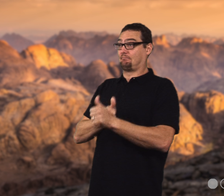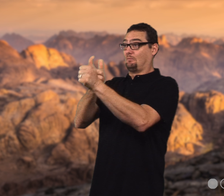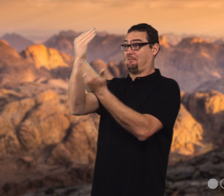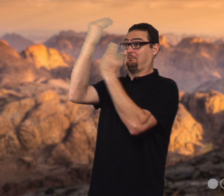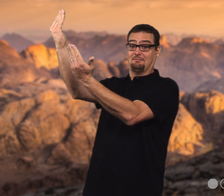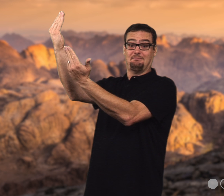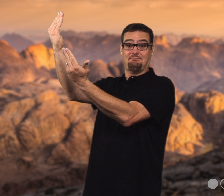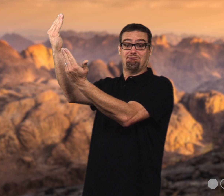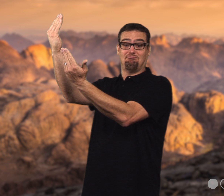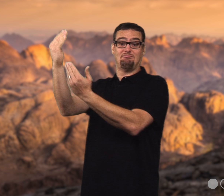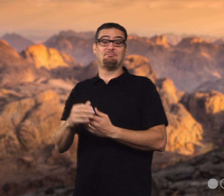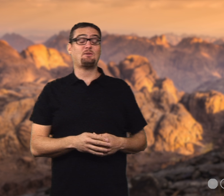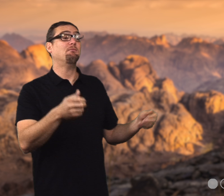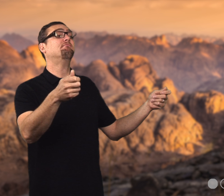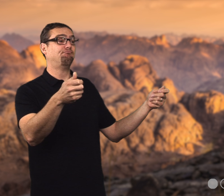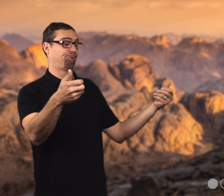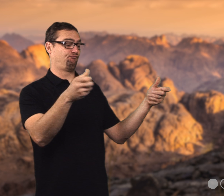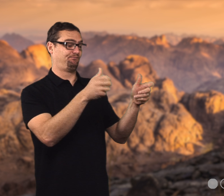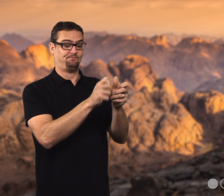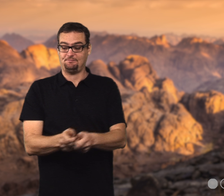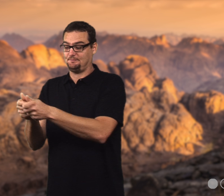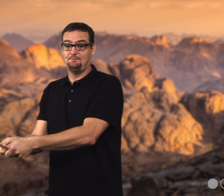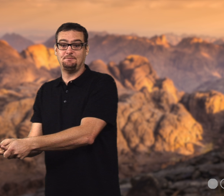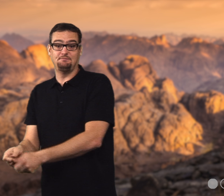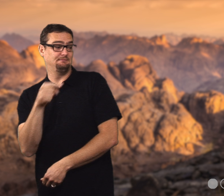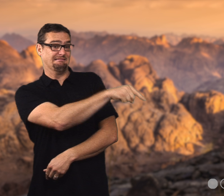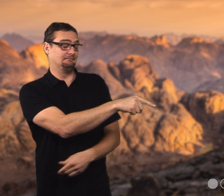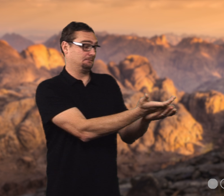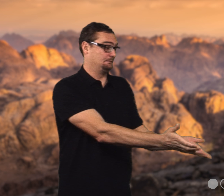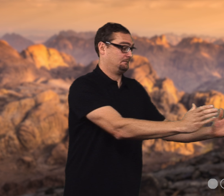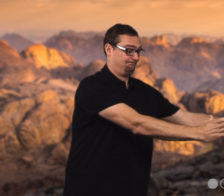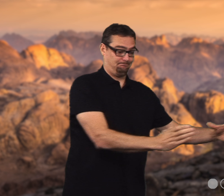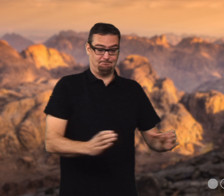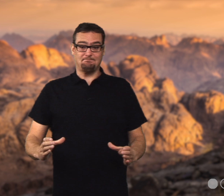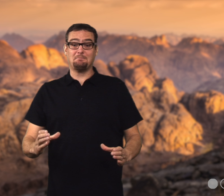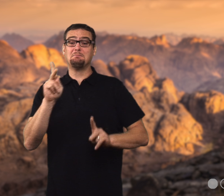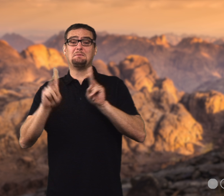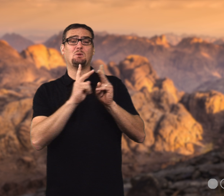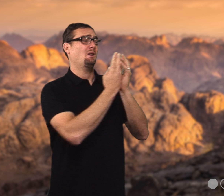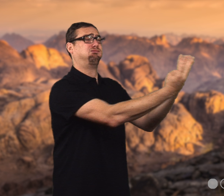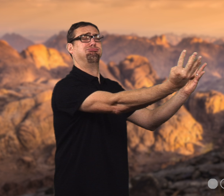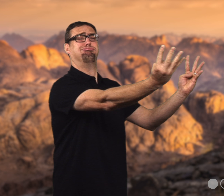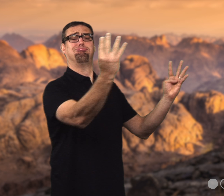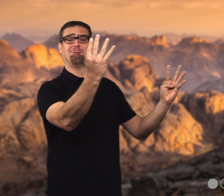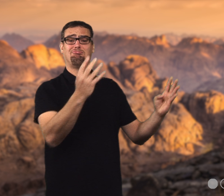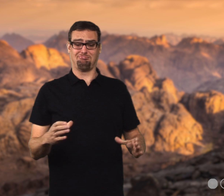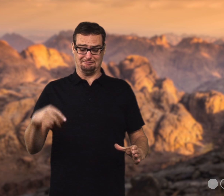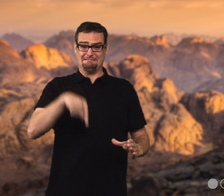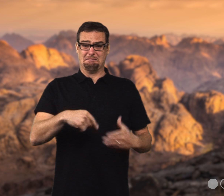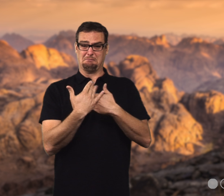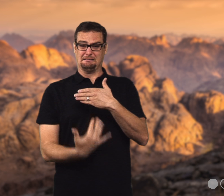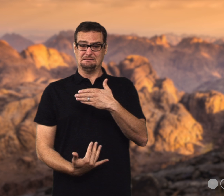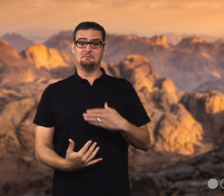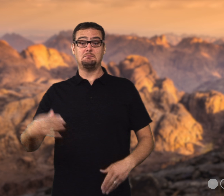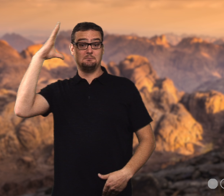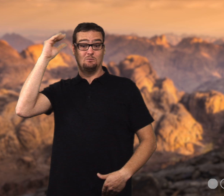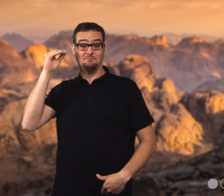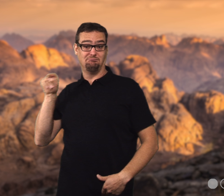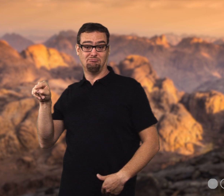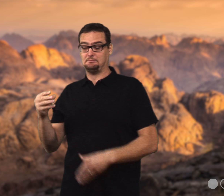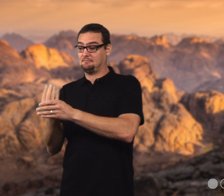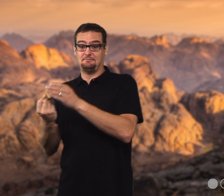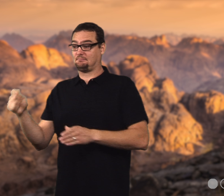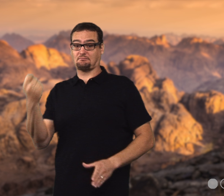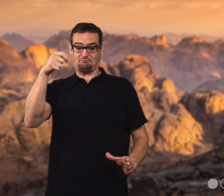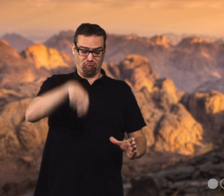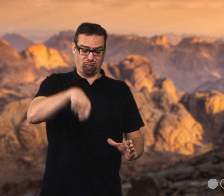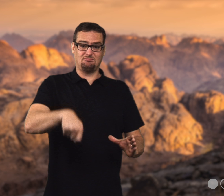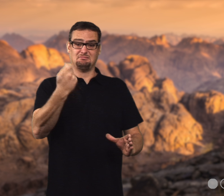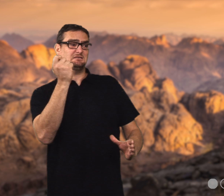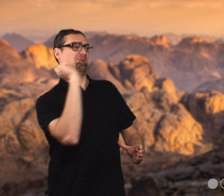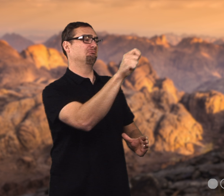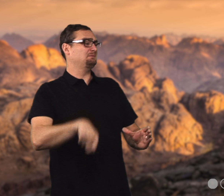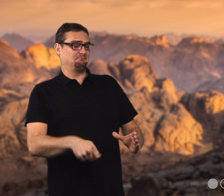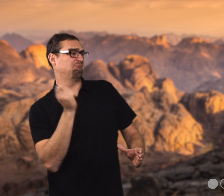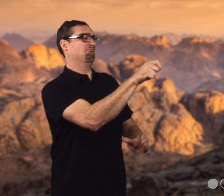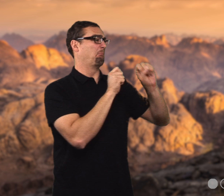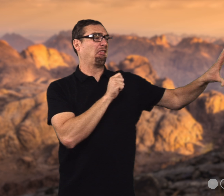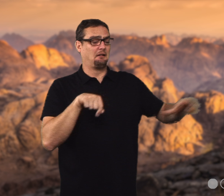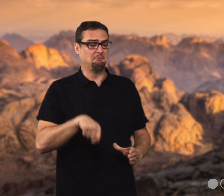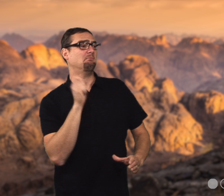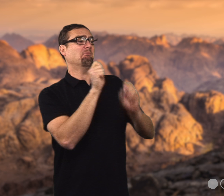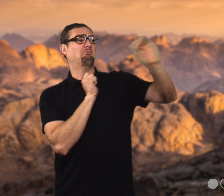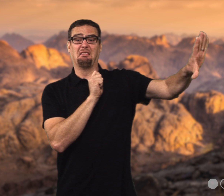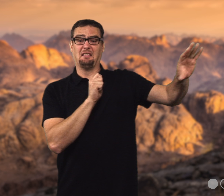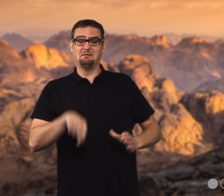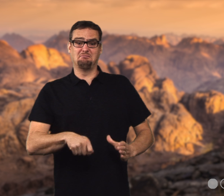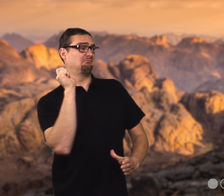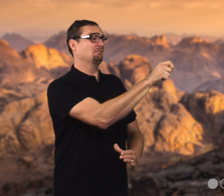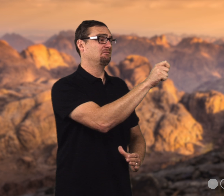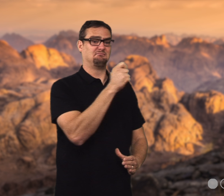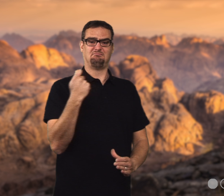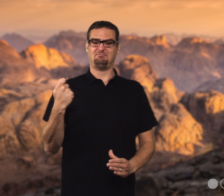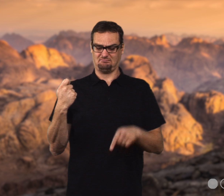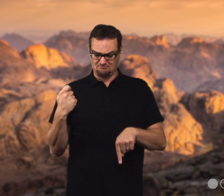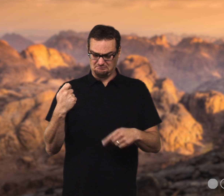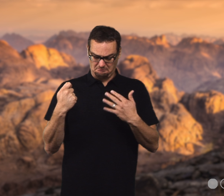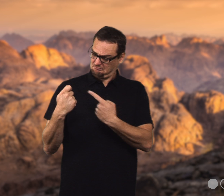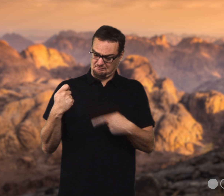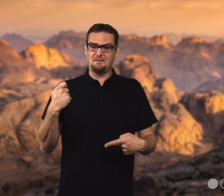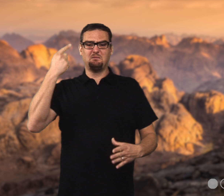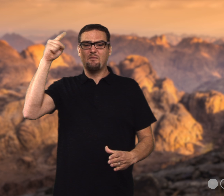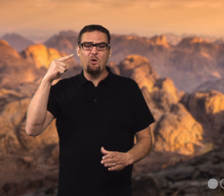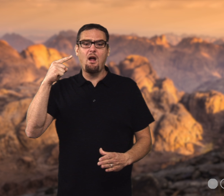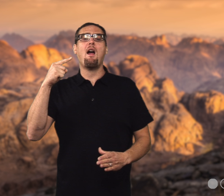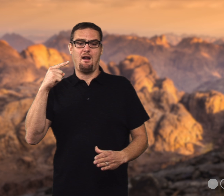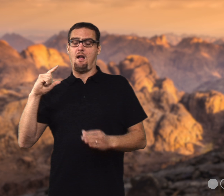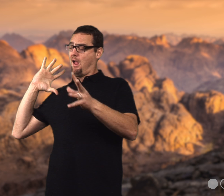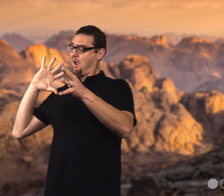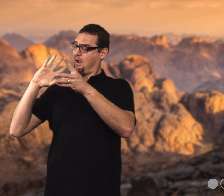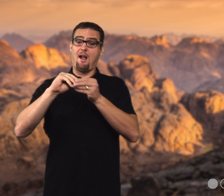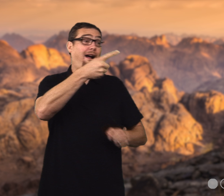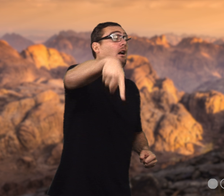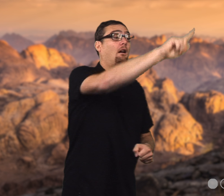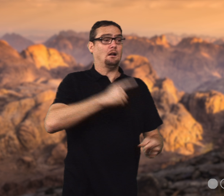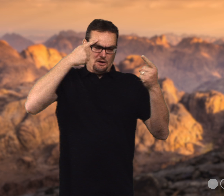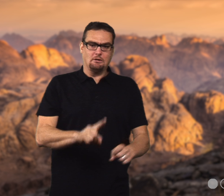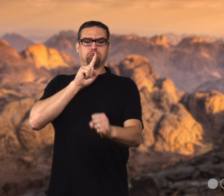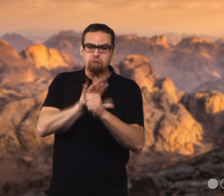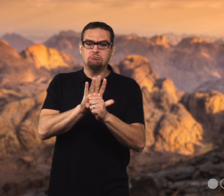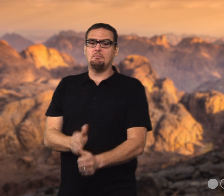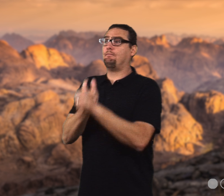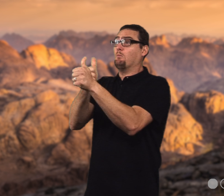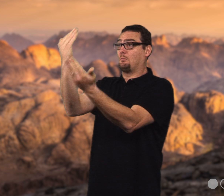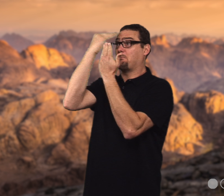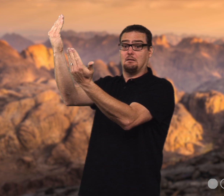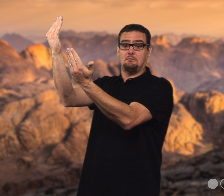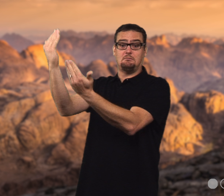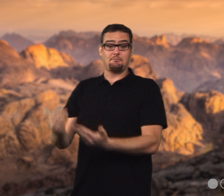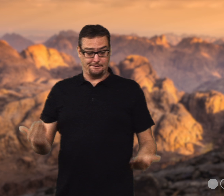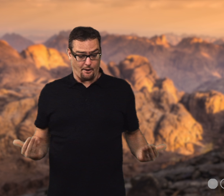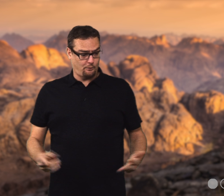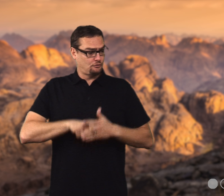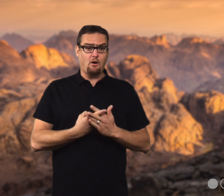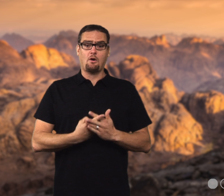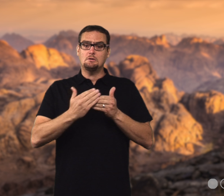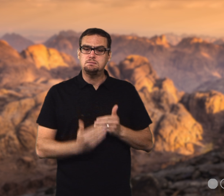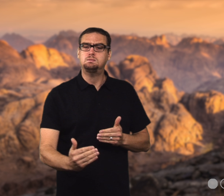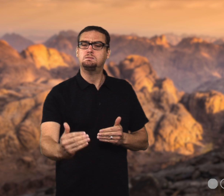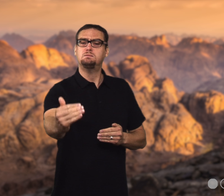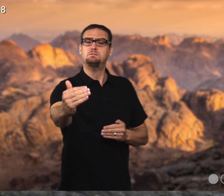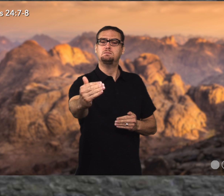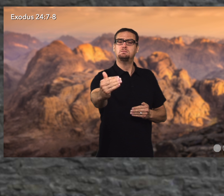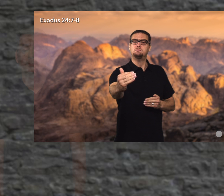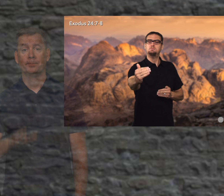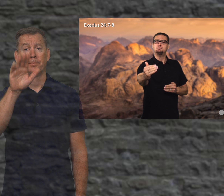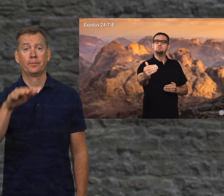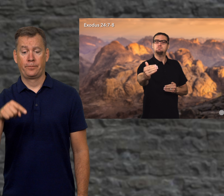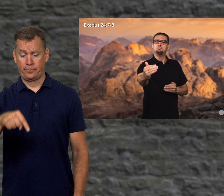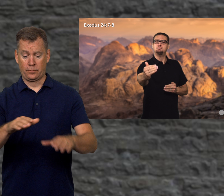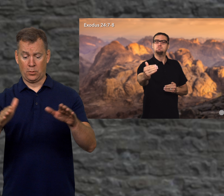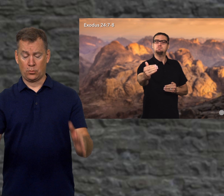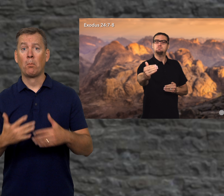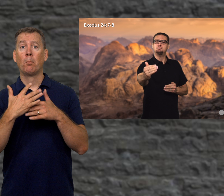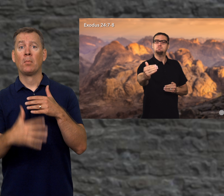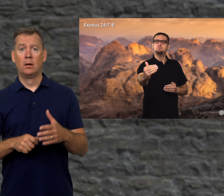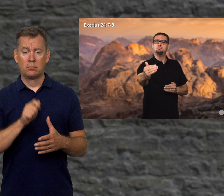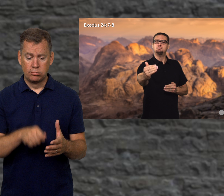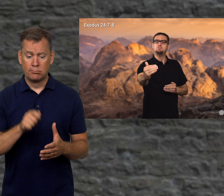So Moses took the blood, sprinkled it on the people, and said, “This is the blood of the covenant that the LORD has made with you in accordance with all these words.”